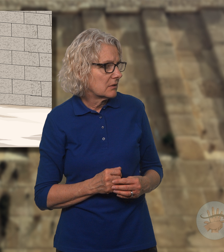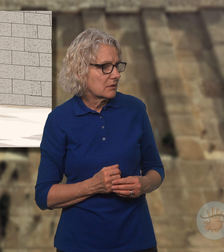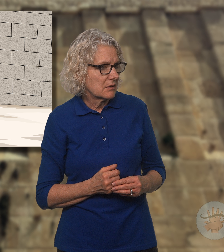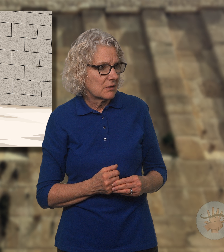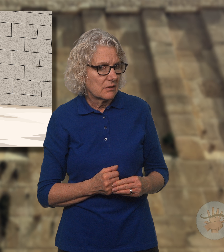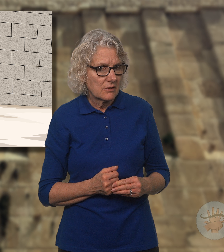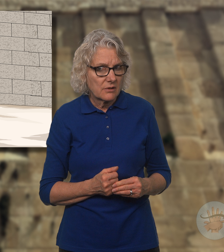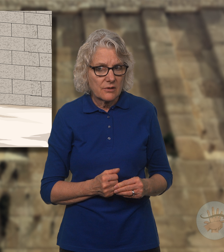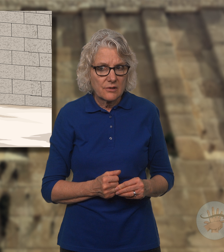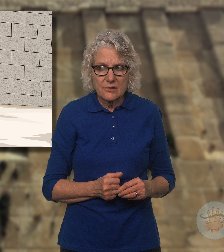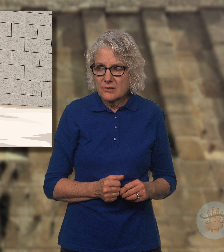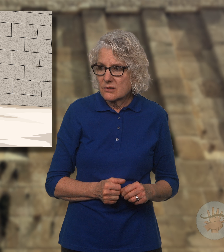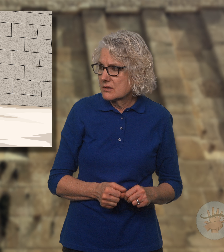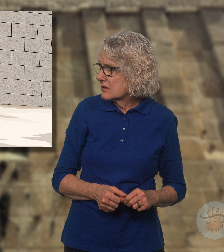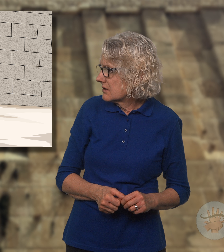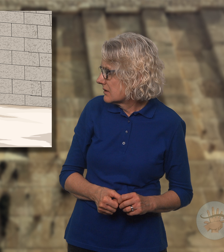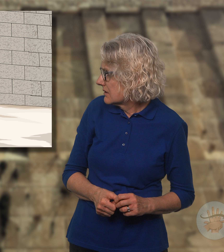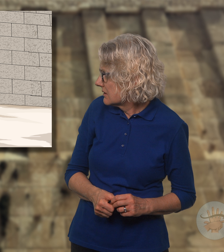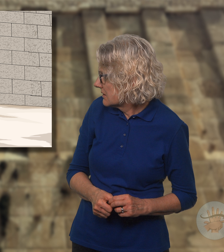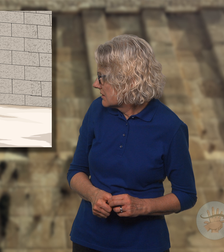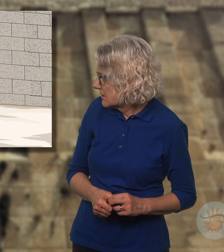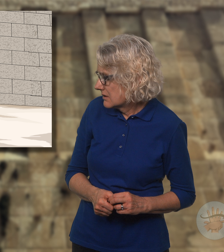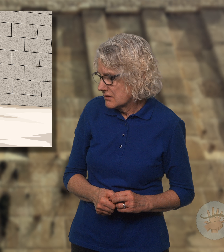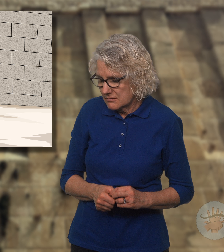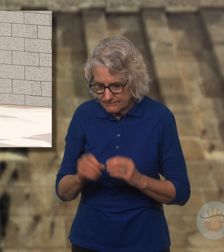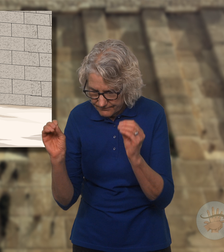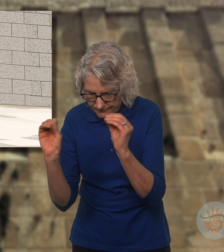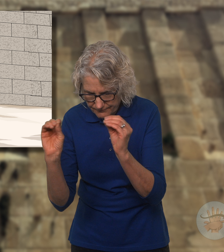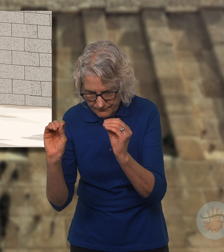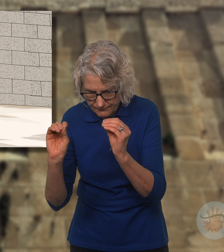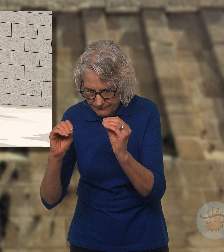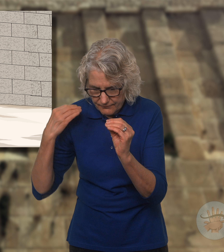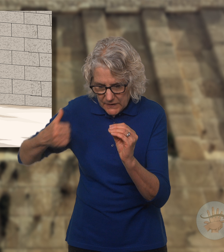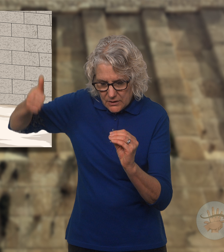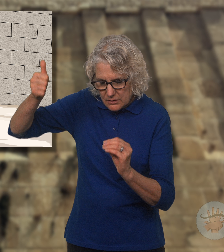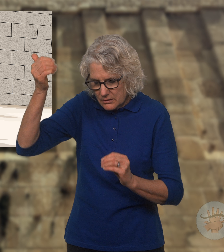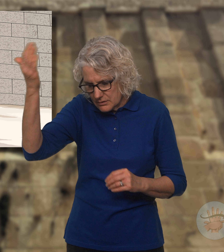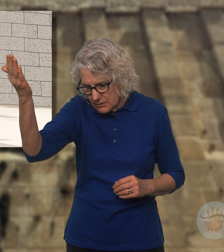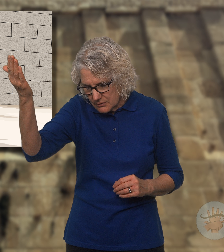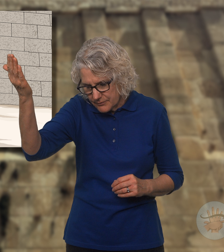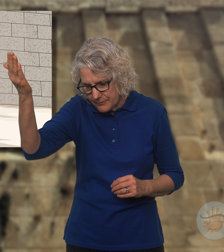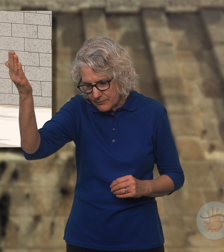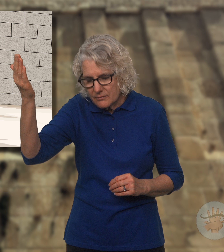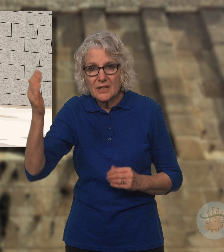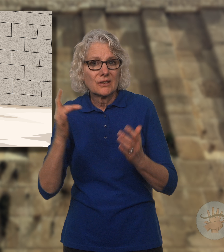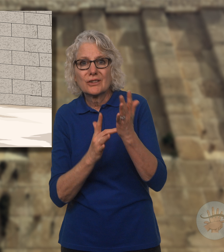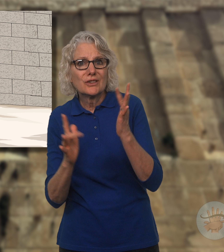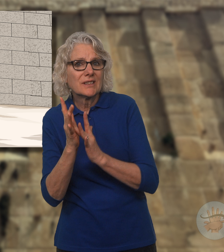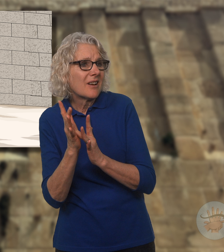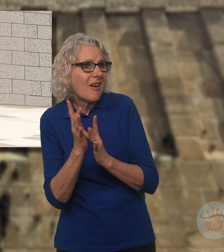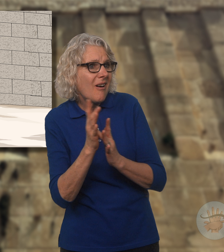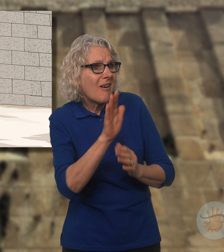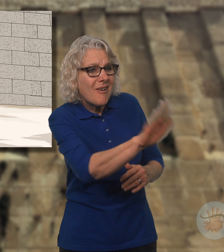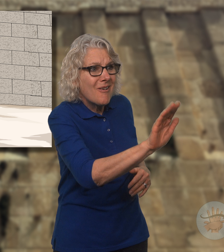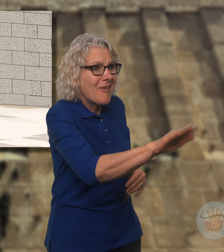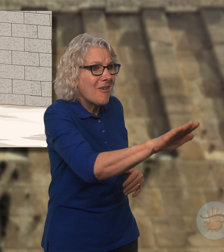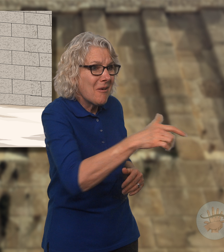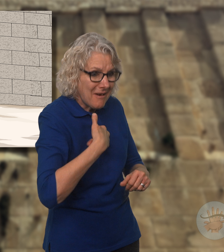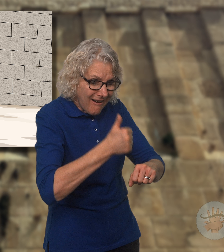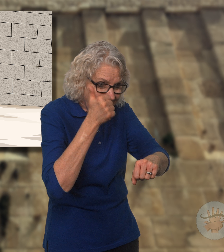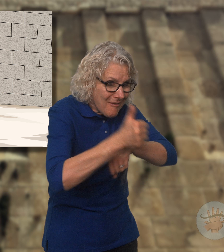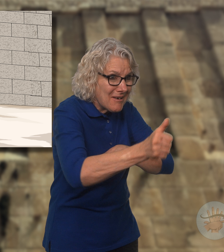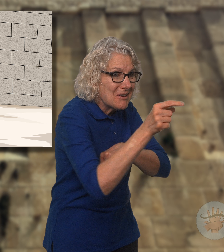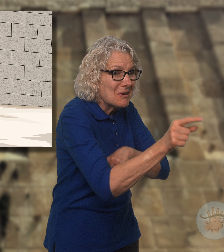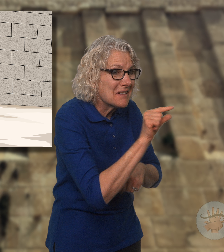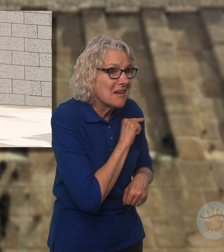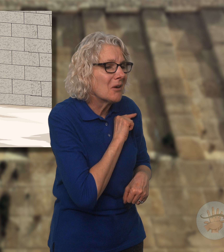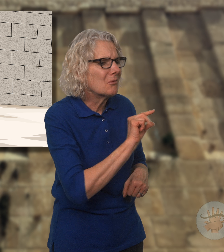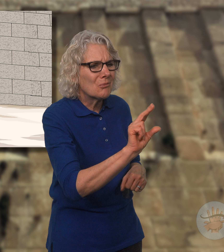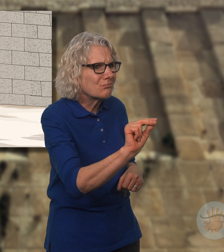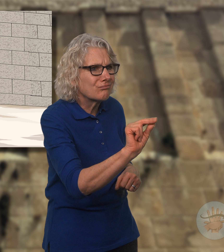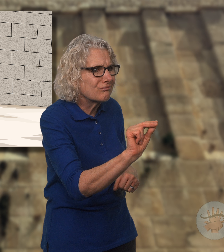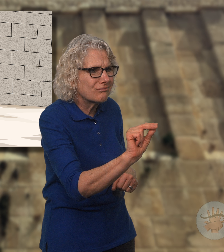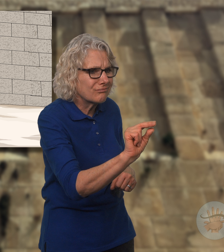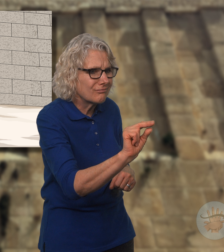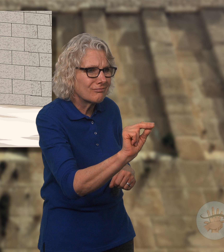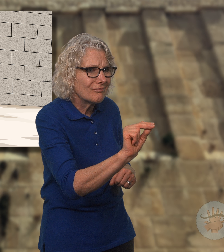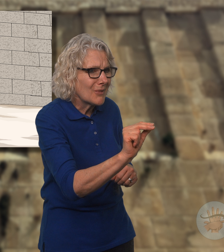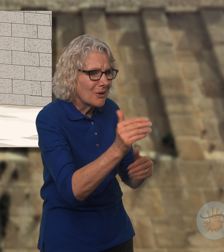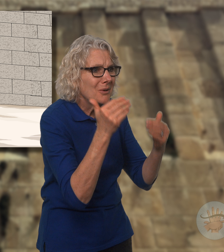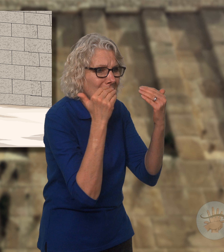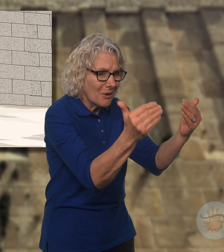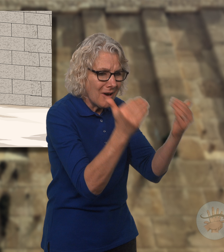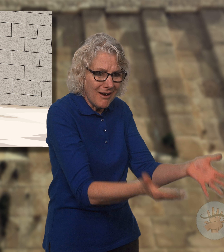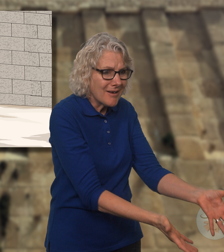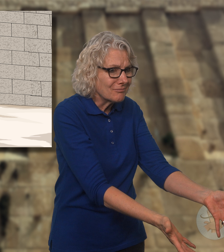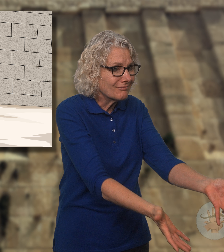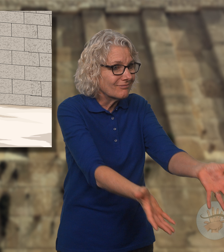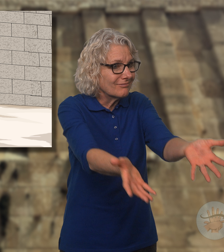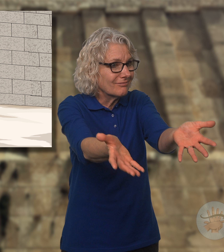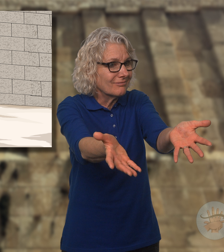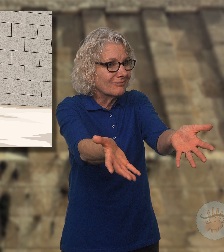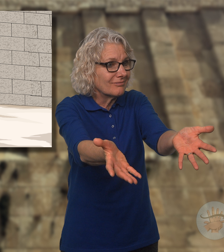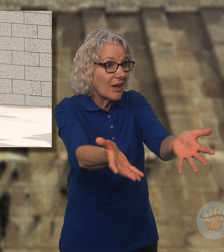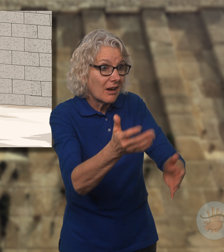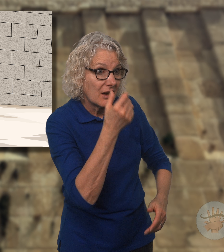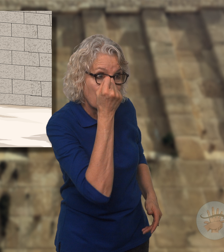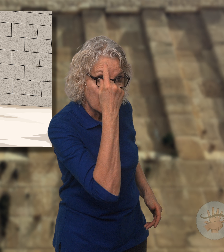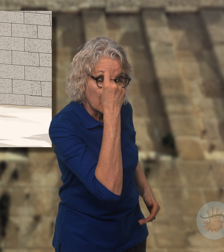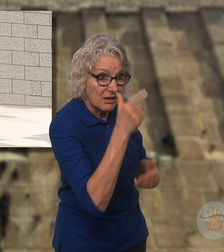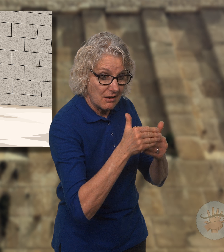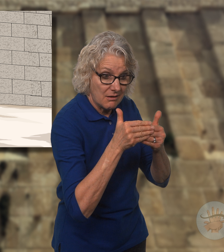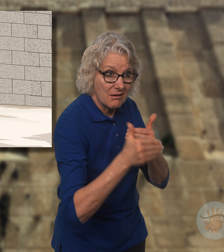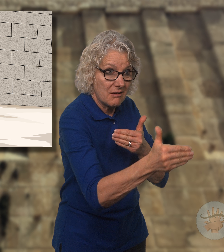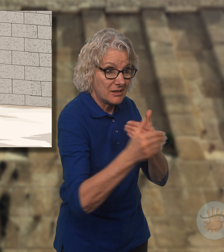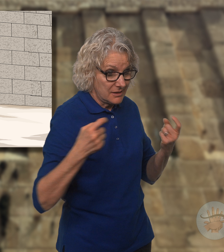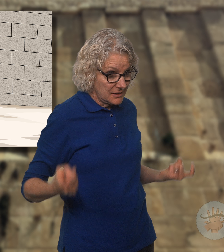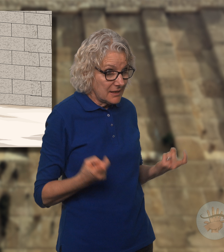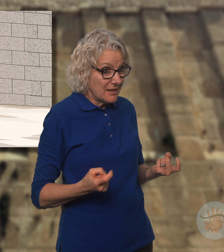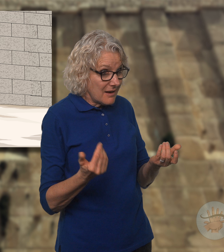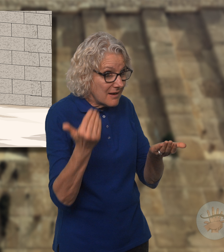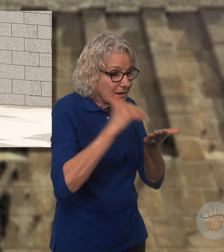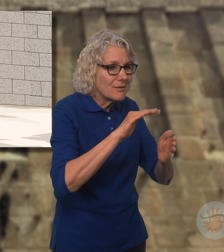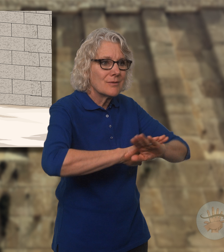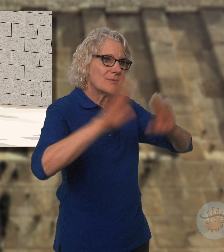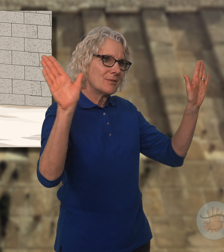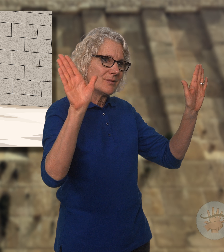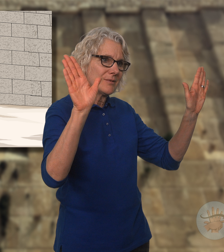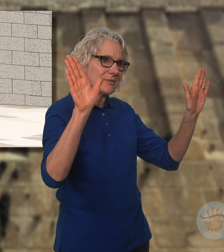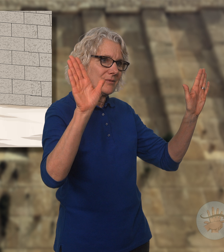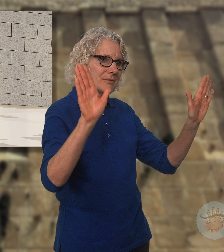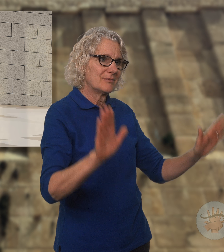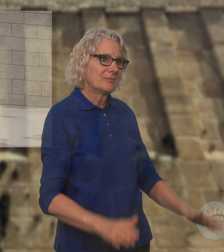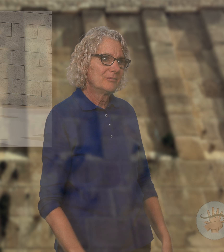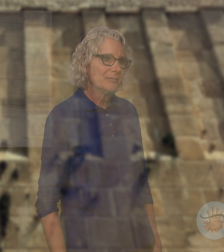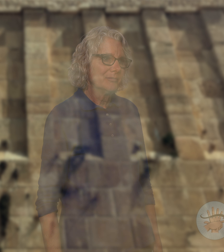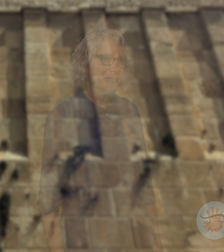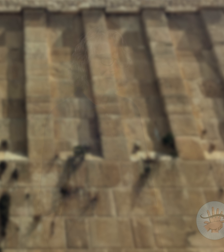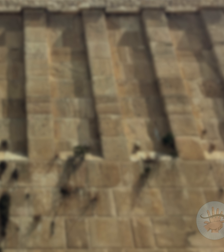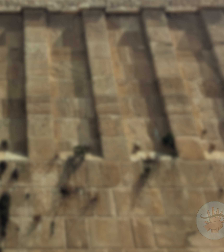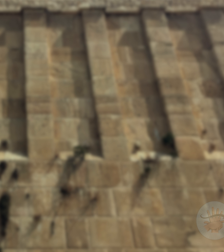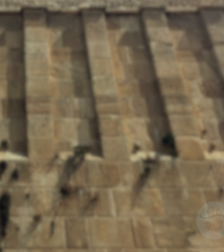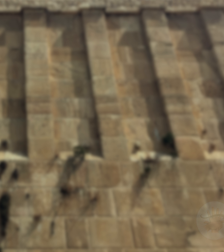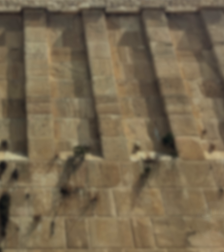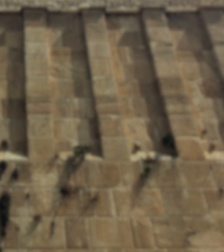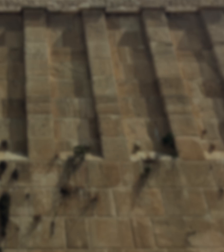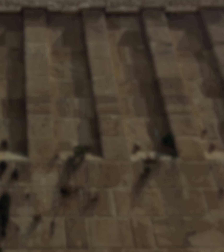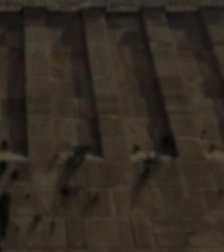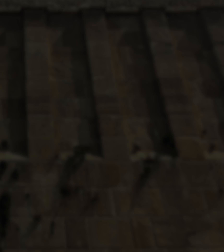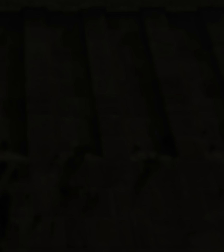“Then neither do I condemn you,” Jesus declared. “Now go and sin no more.”